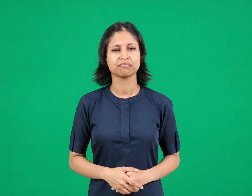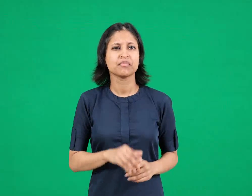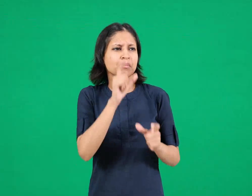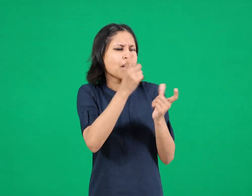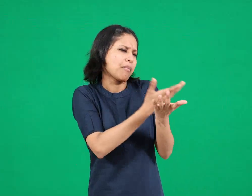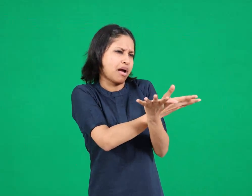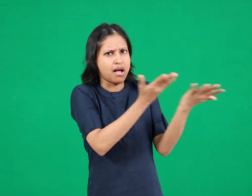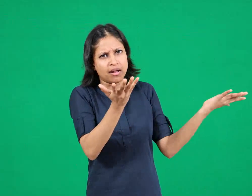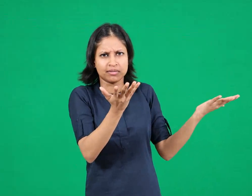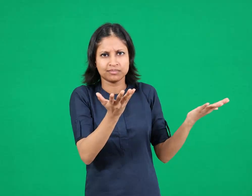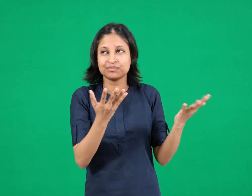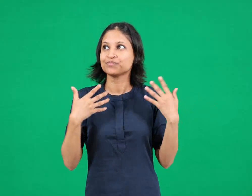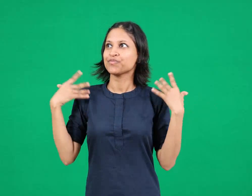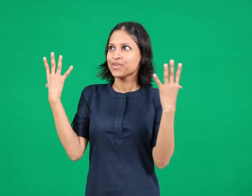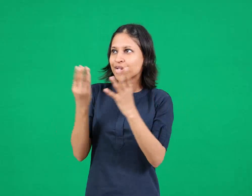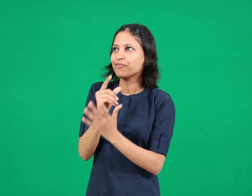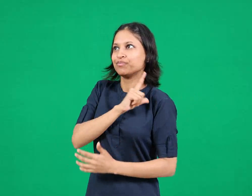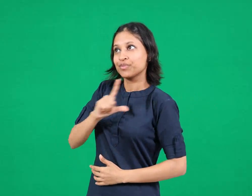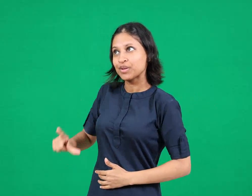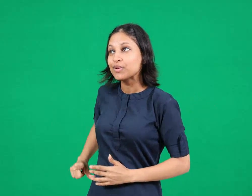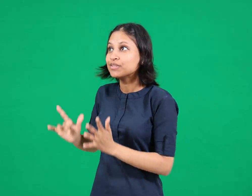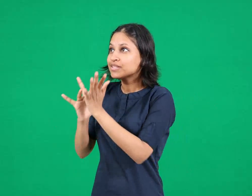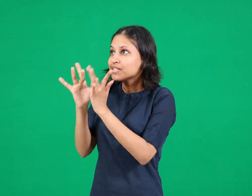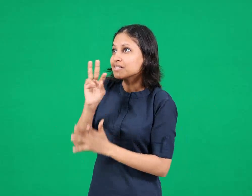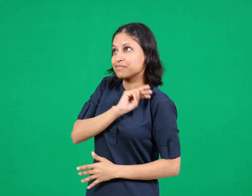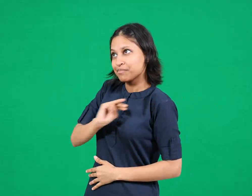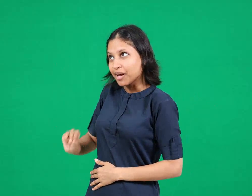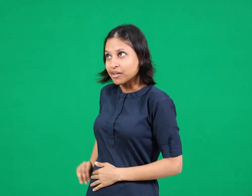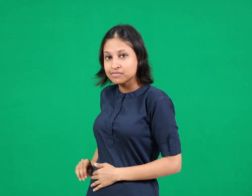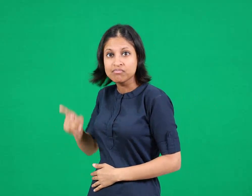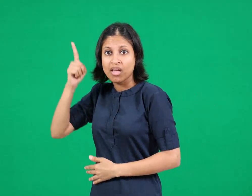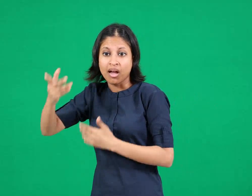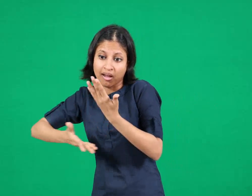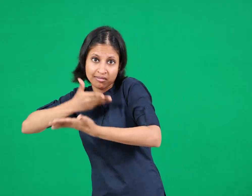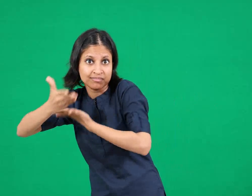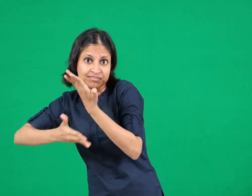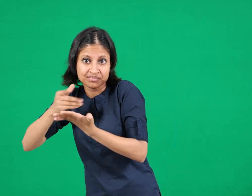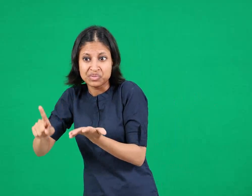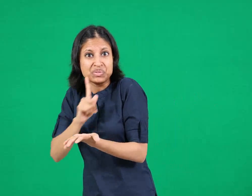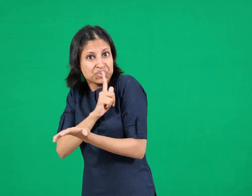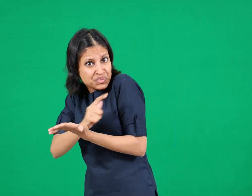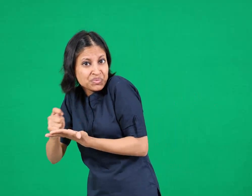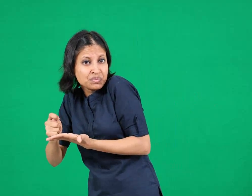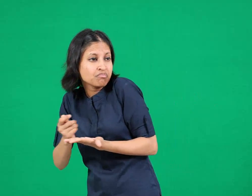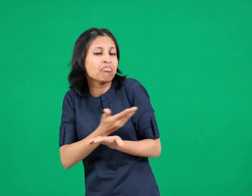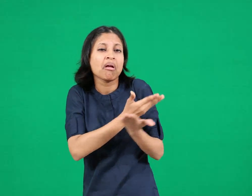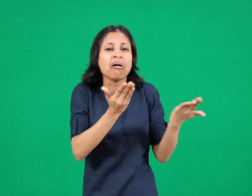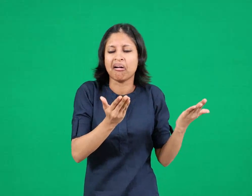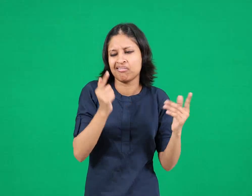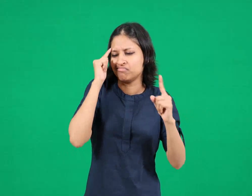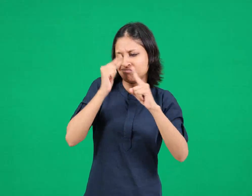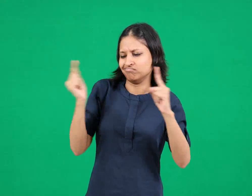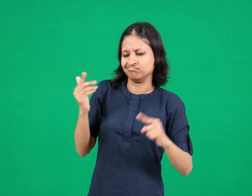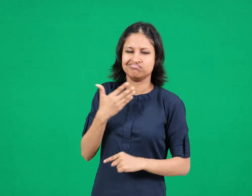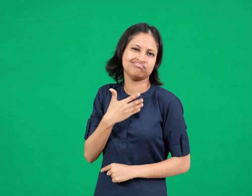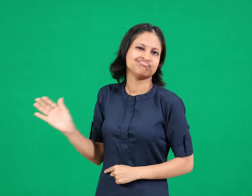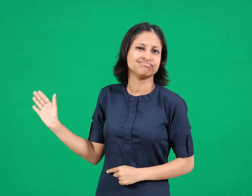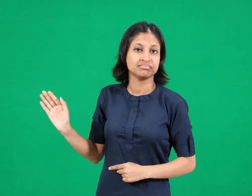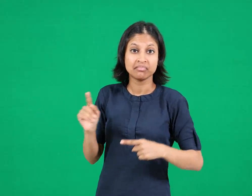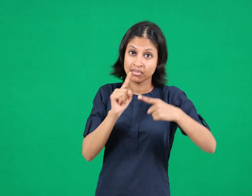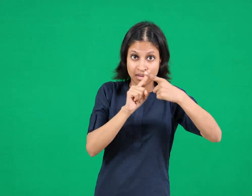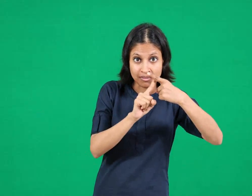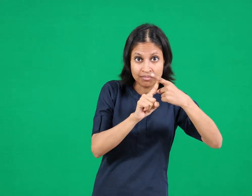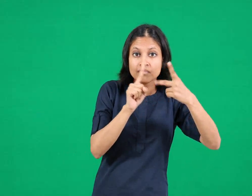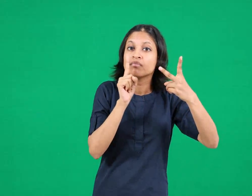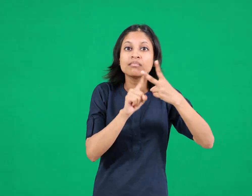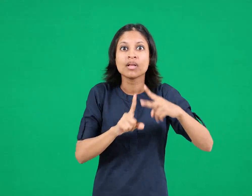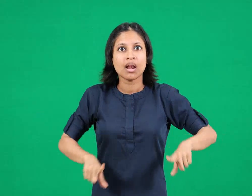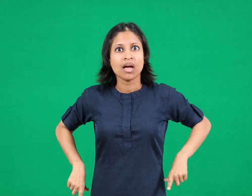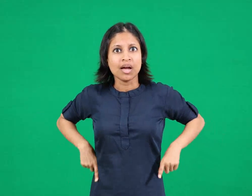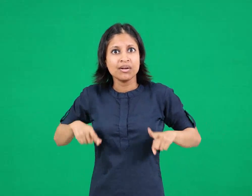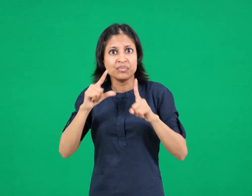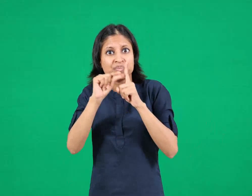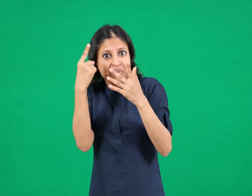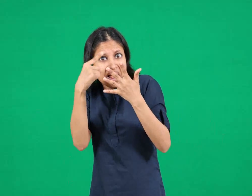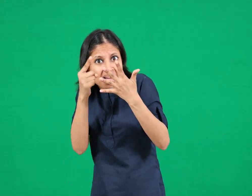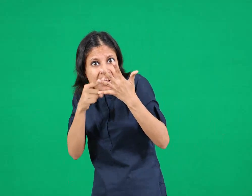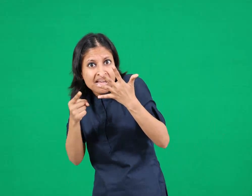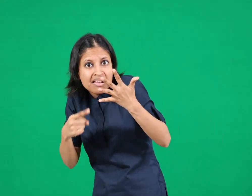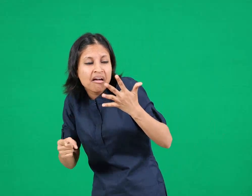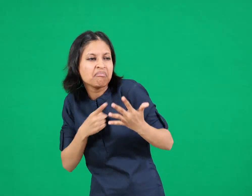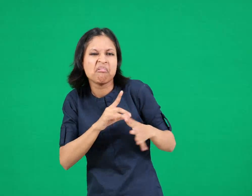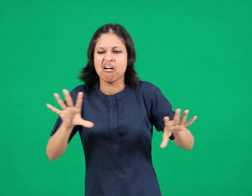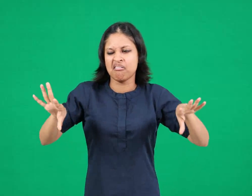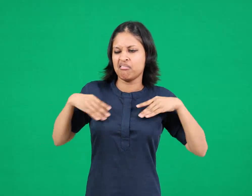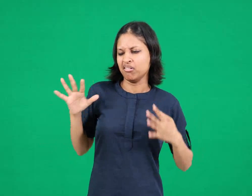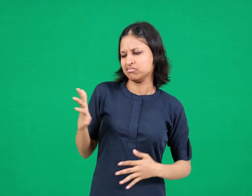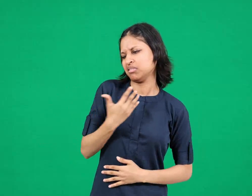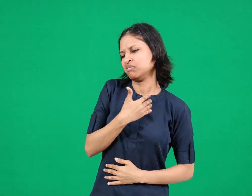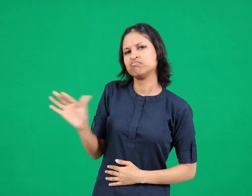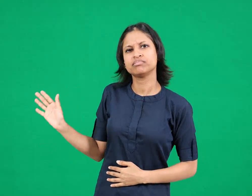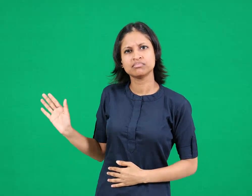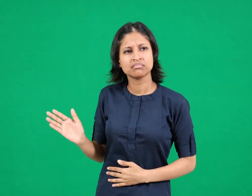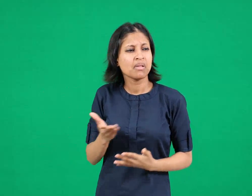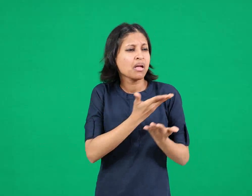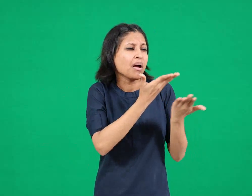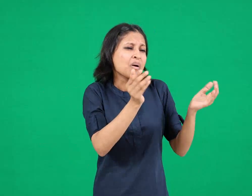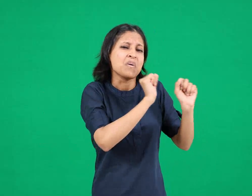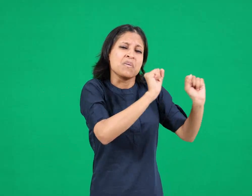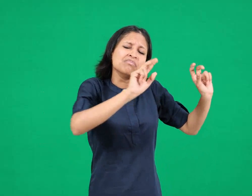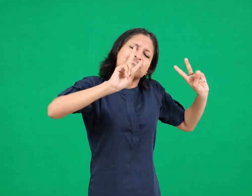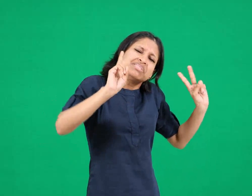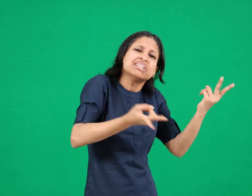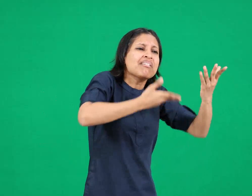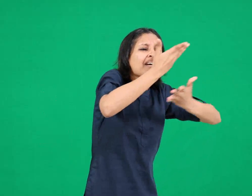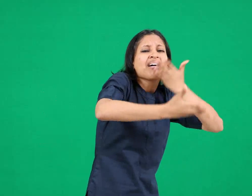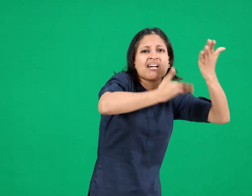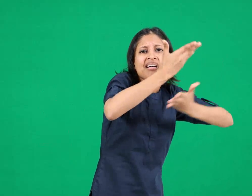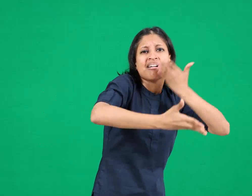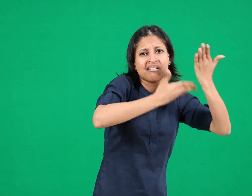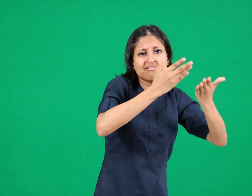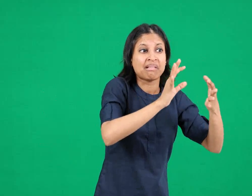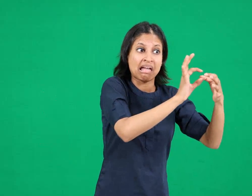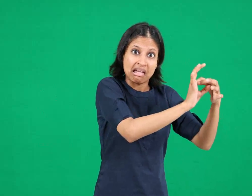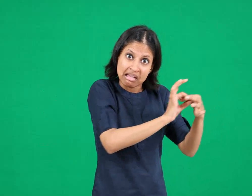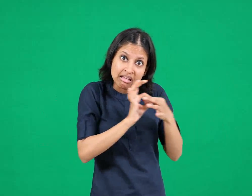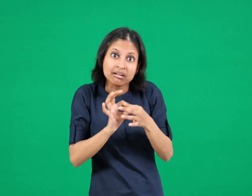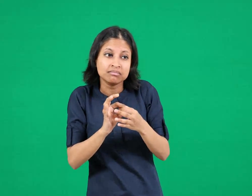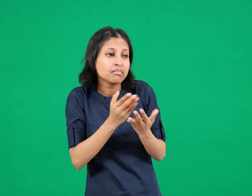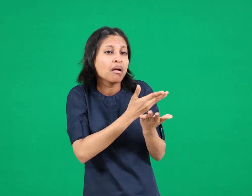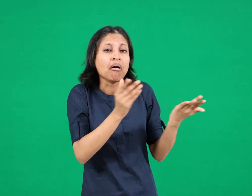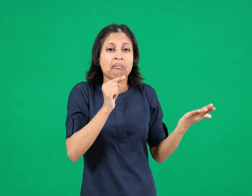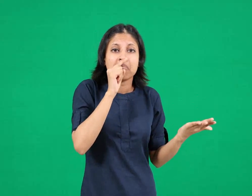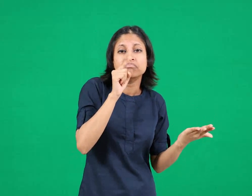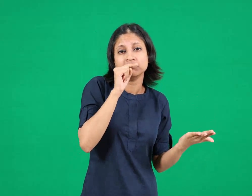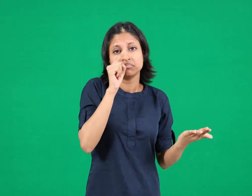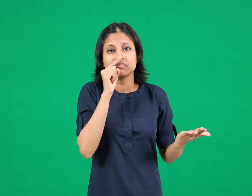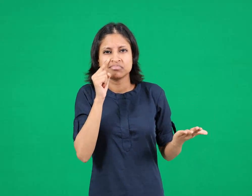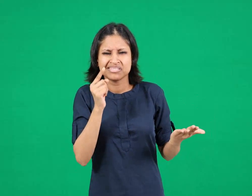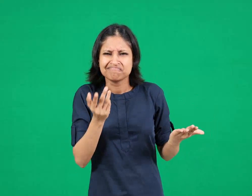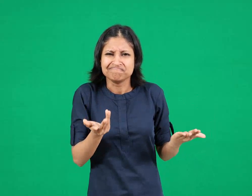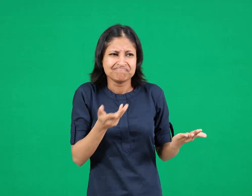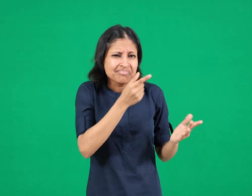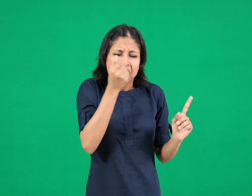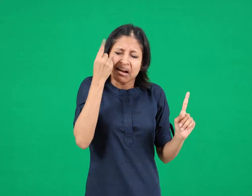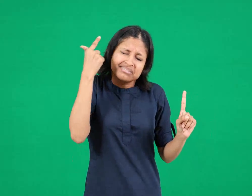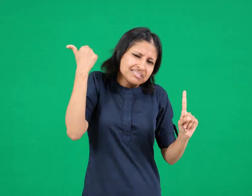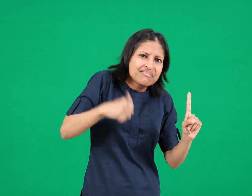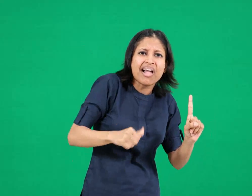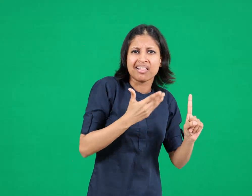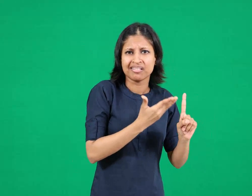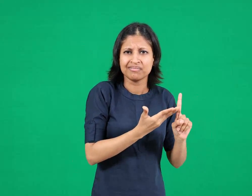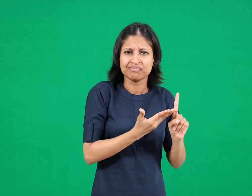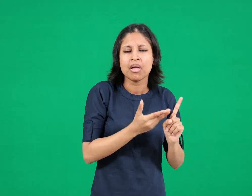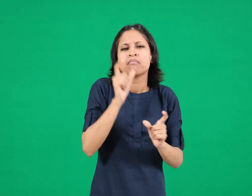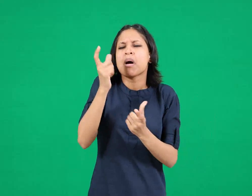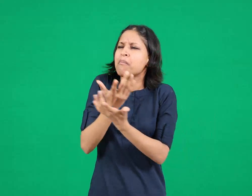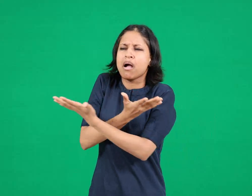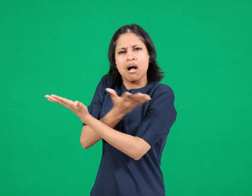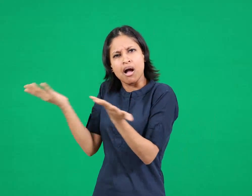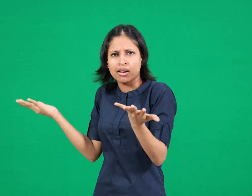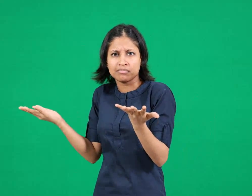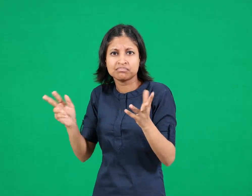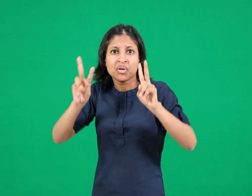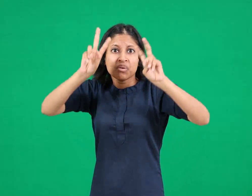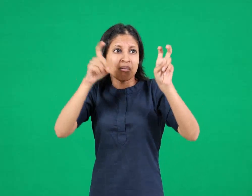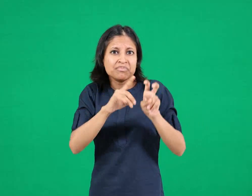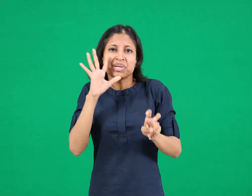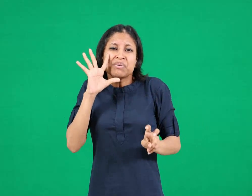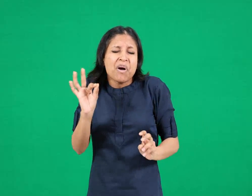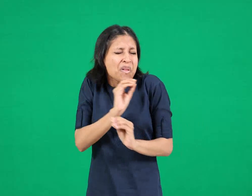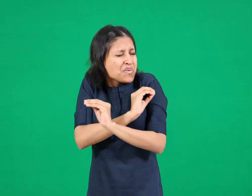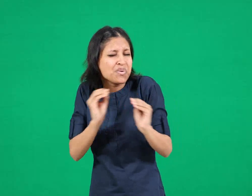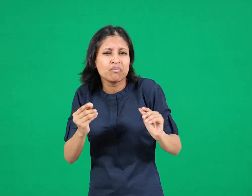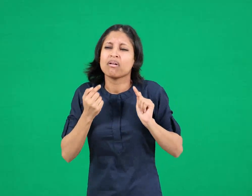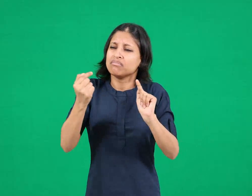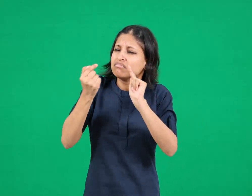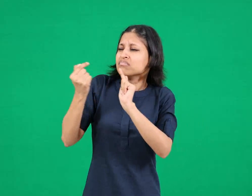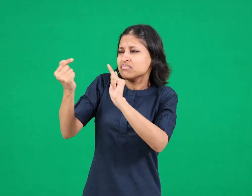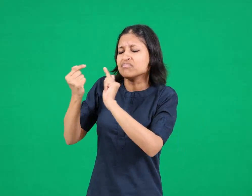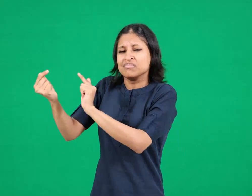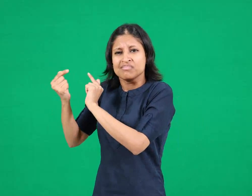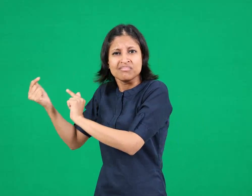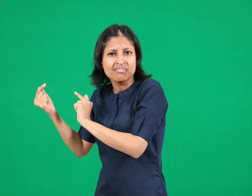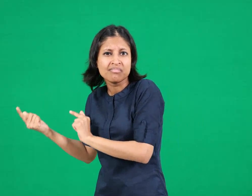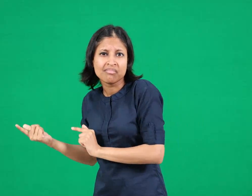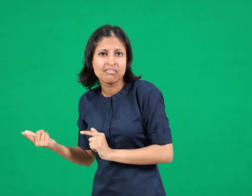If anyone teaches another doctrine and disagrees with the sound words of our Lord Jesus Christ and with godly teaching, he is conceited and understands nothing.